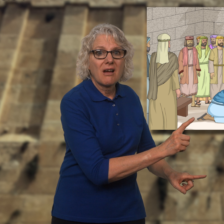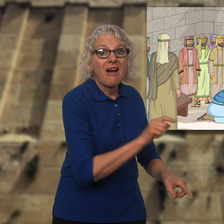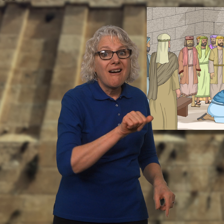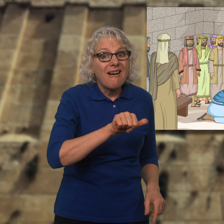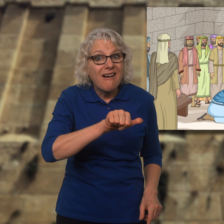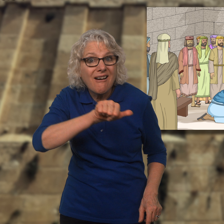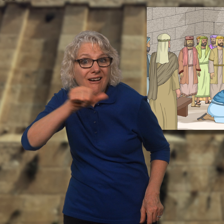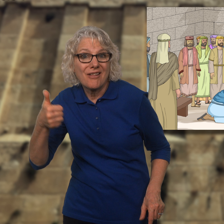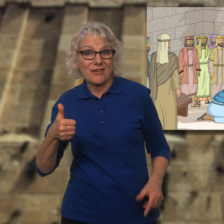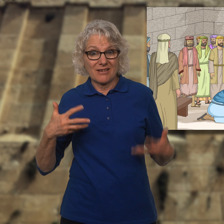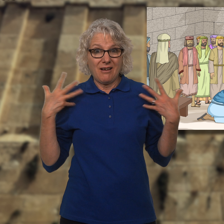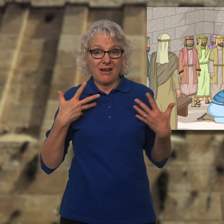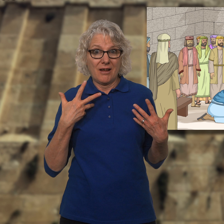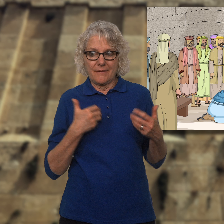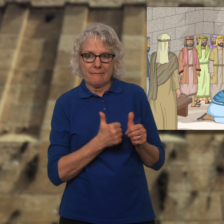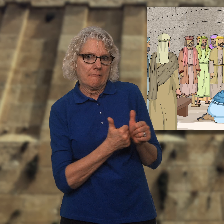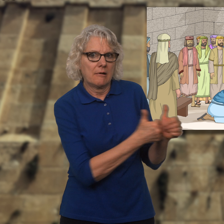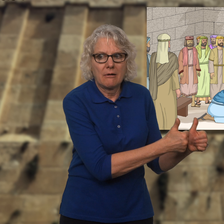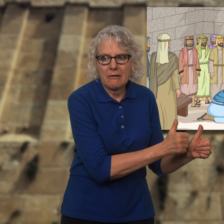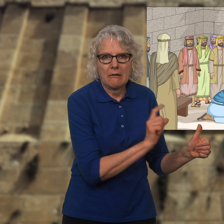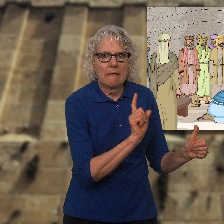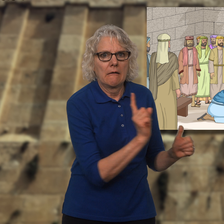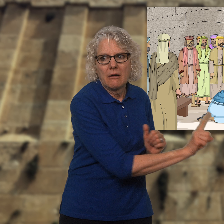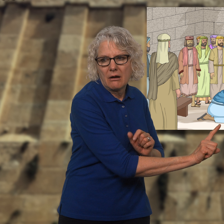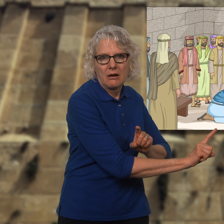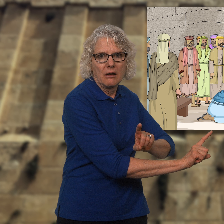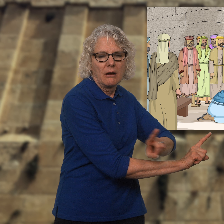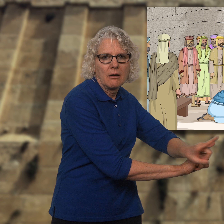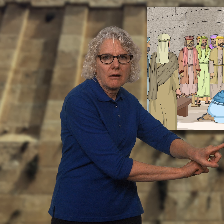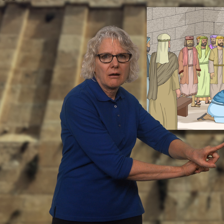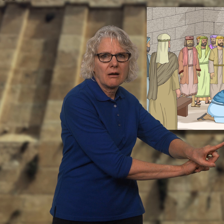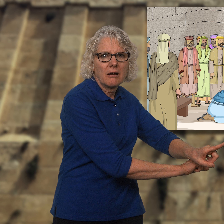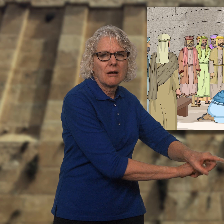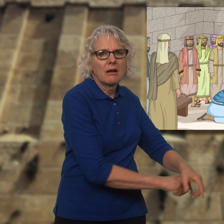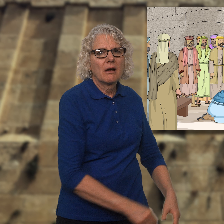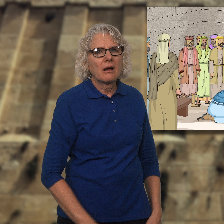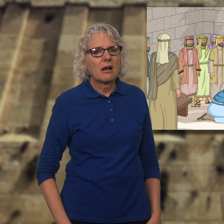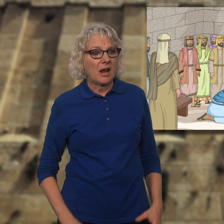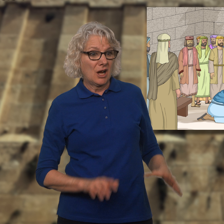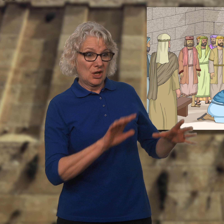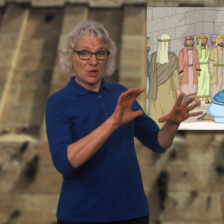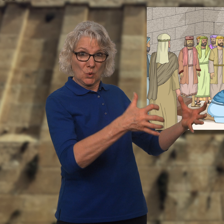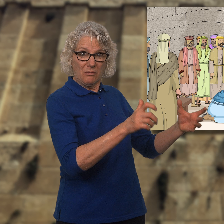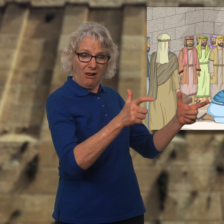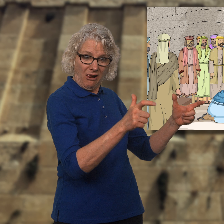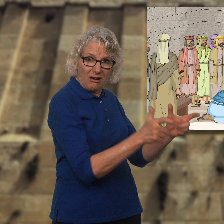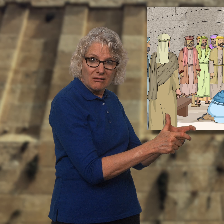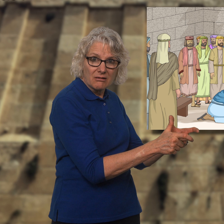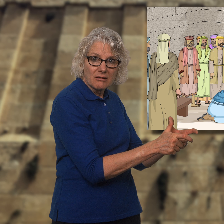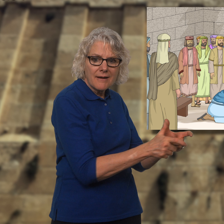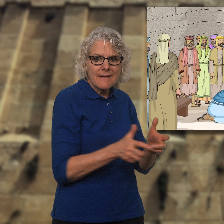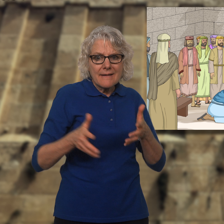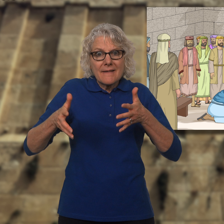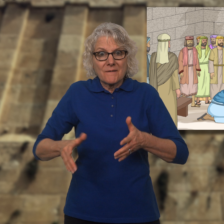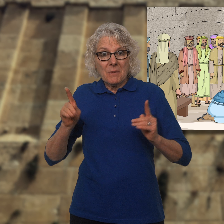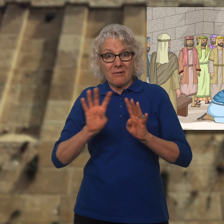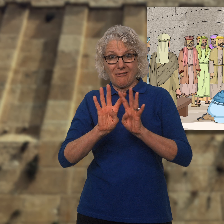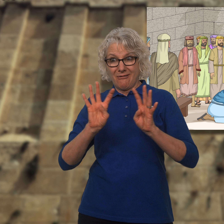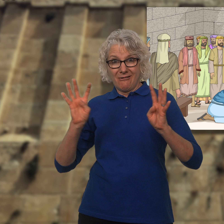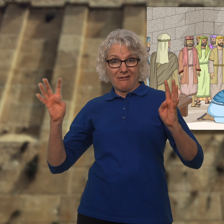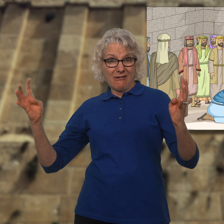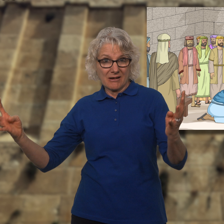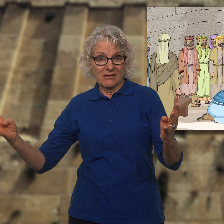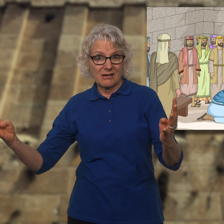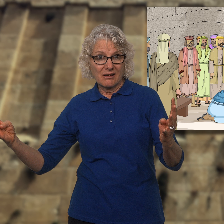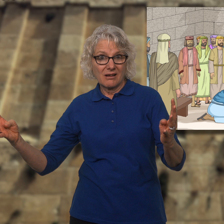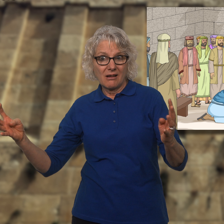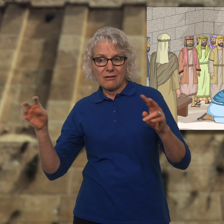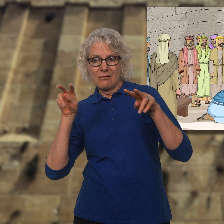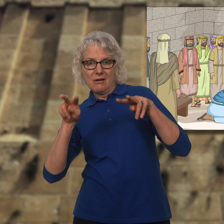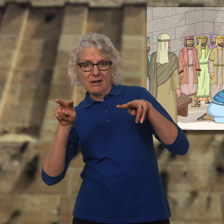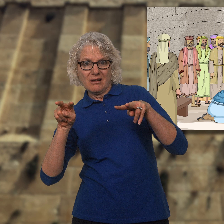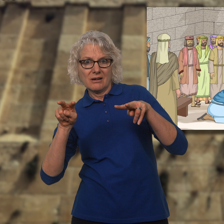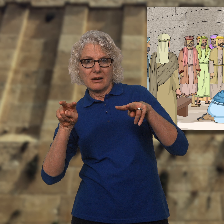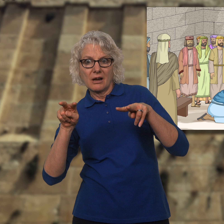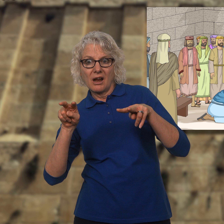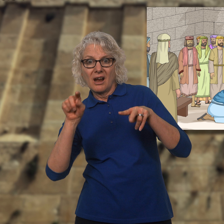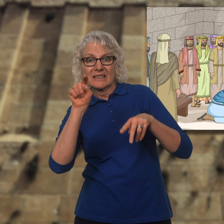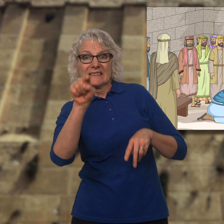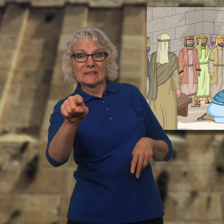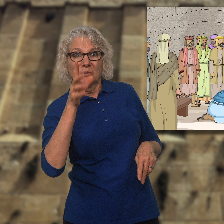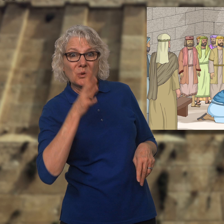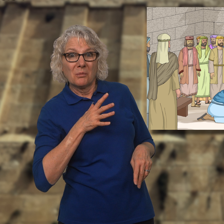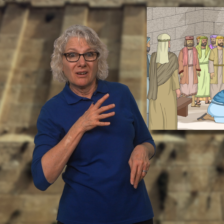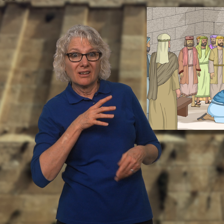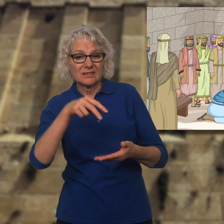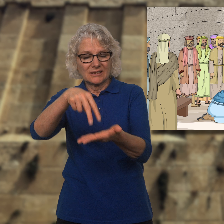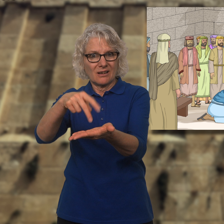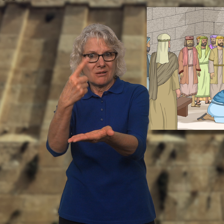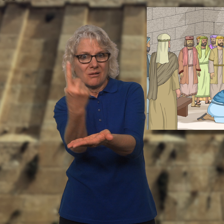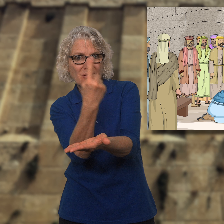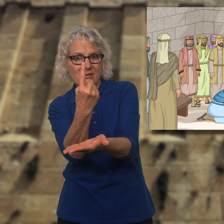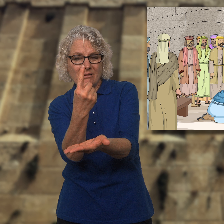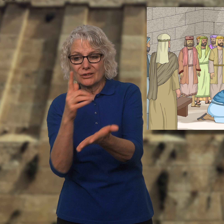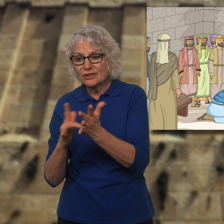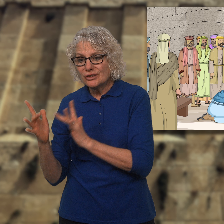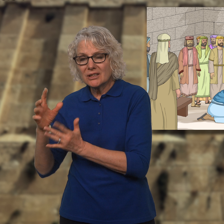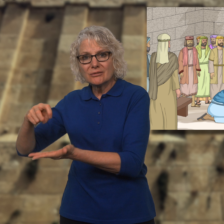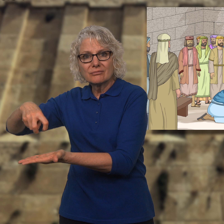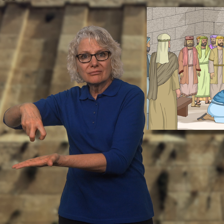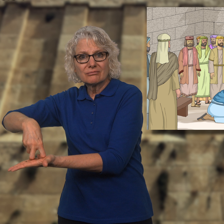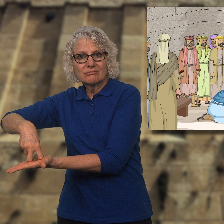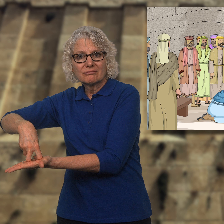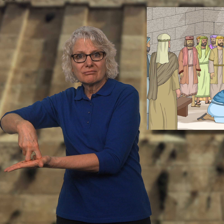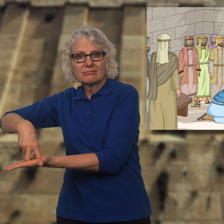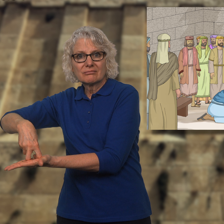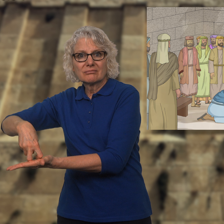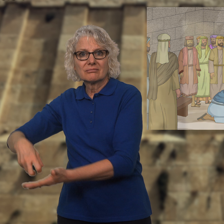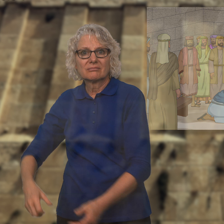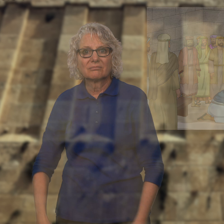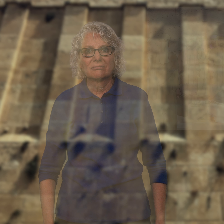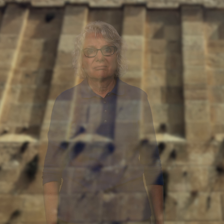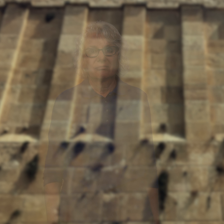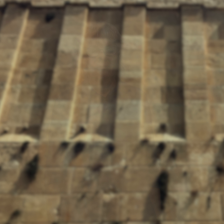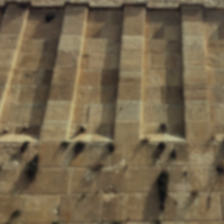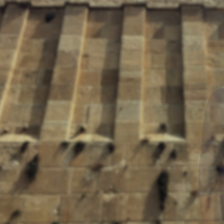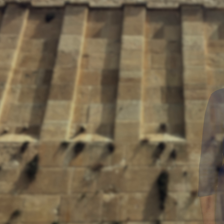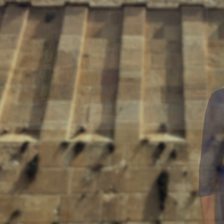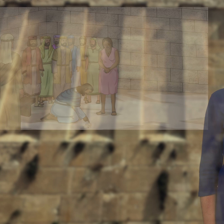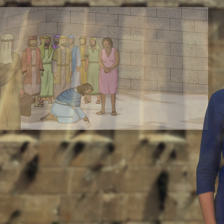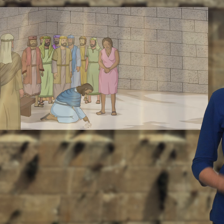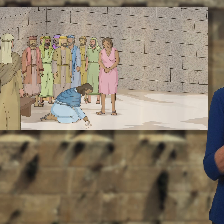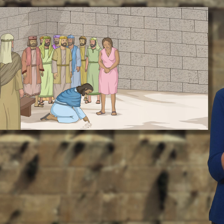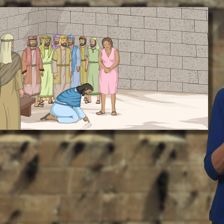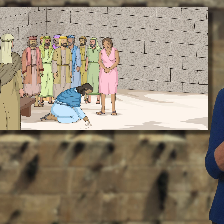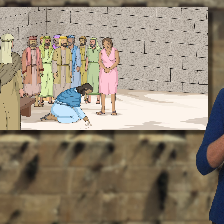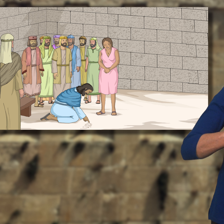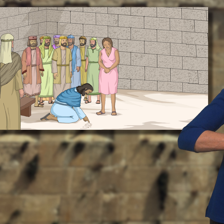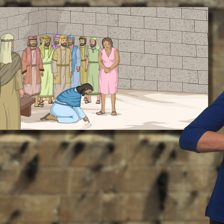When they heard this, they began to go away one by one, beginning with the older ones, until only Jesus was left, with the woman standing there.